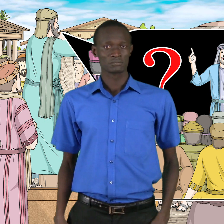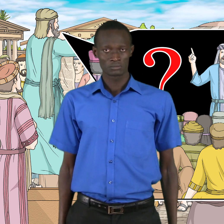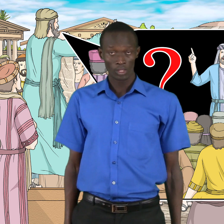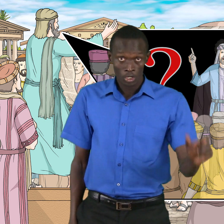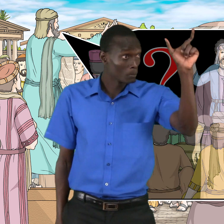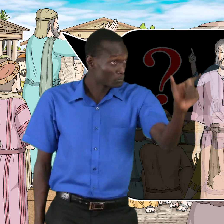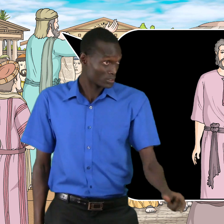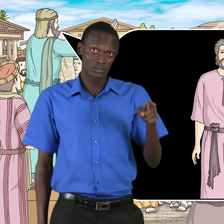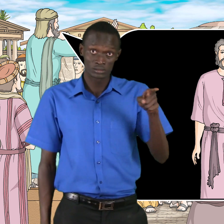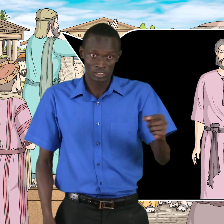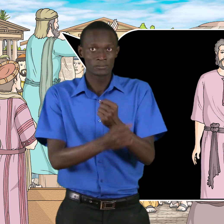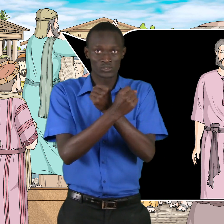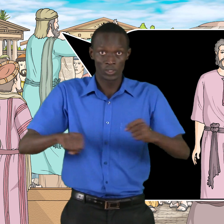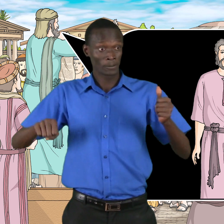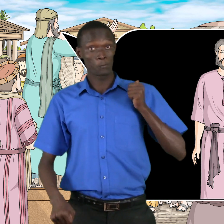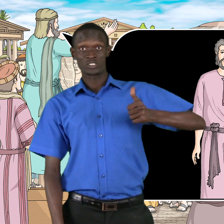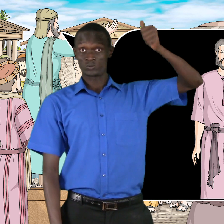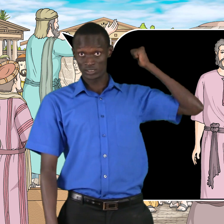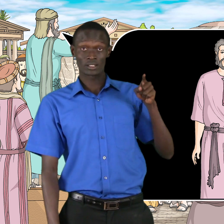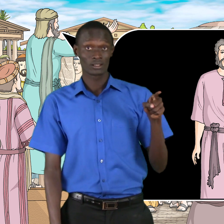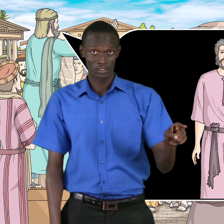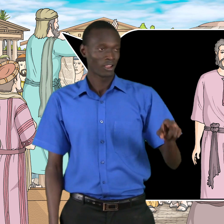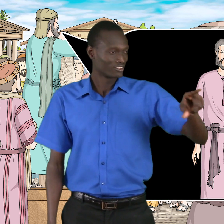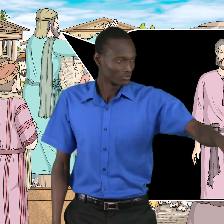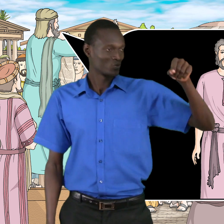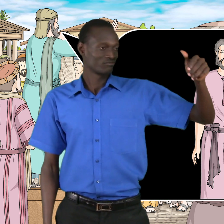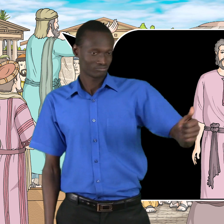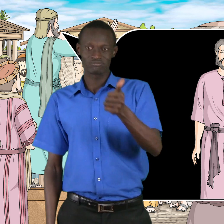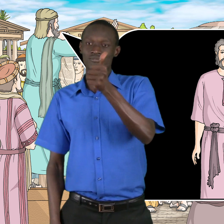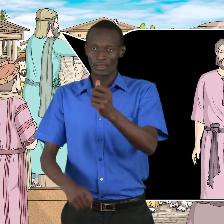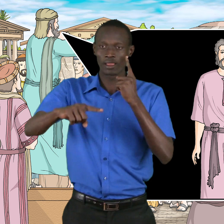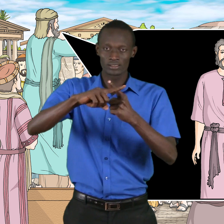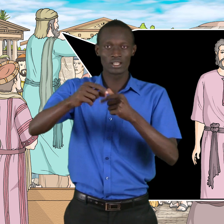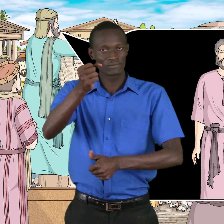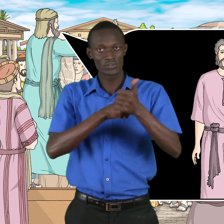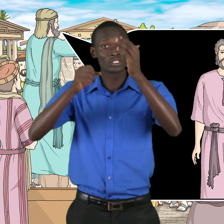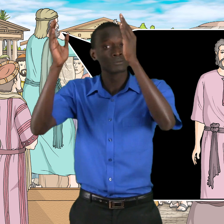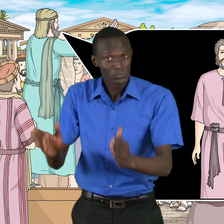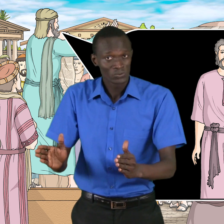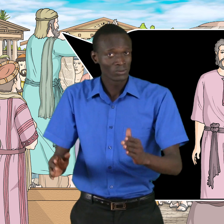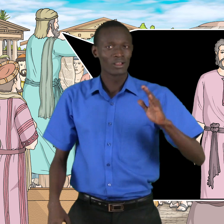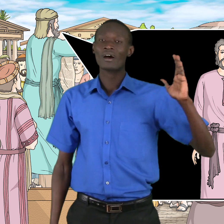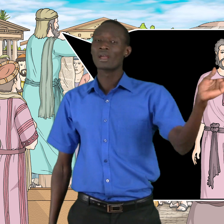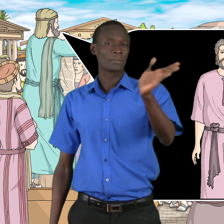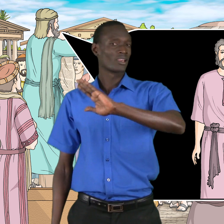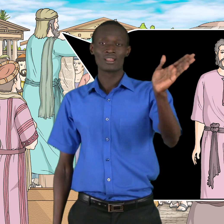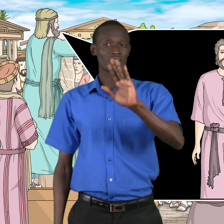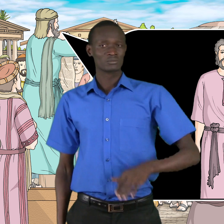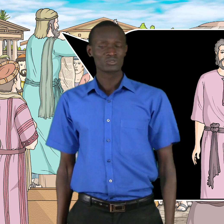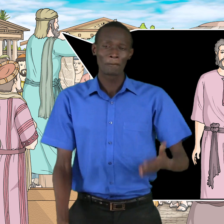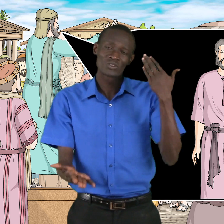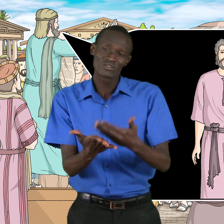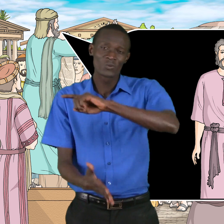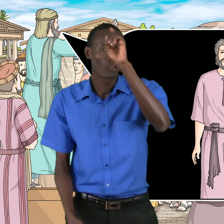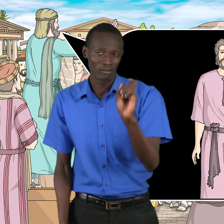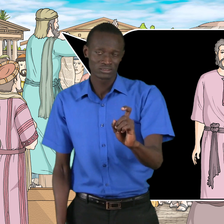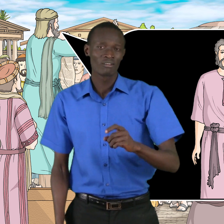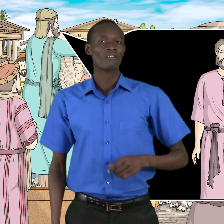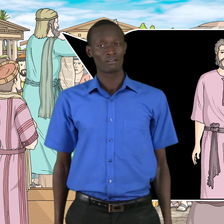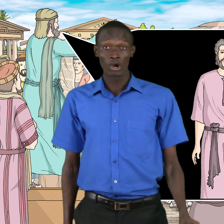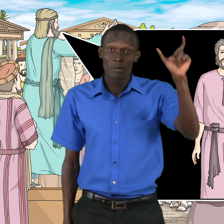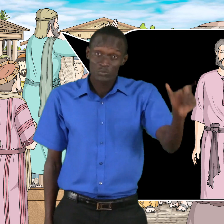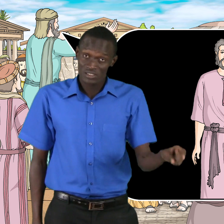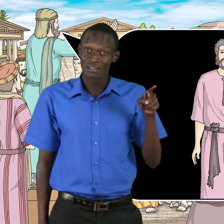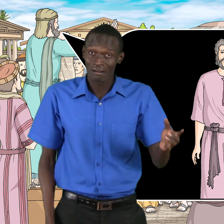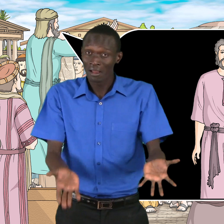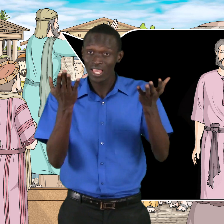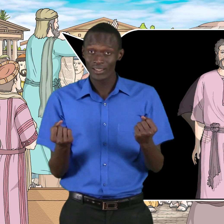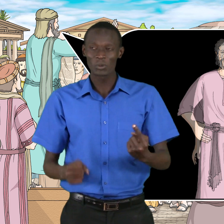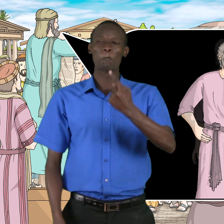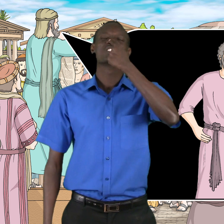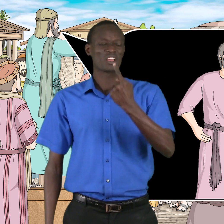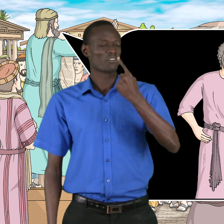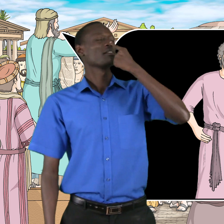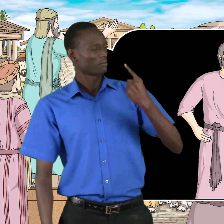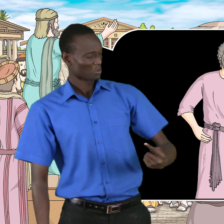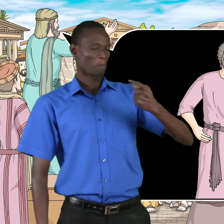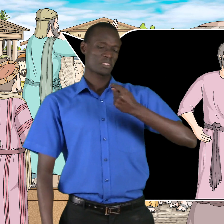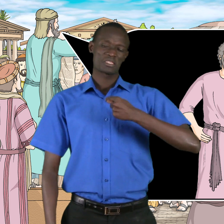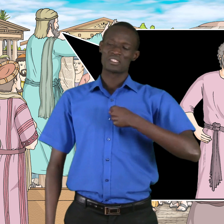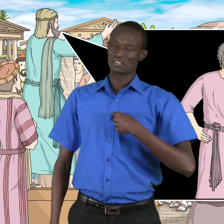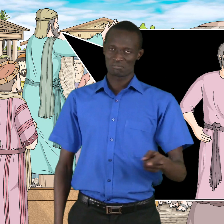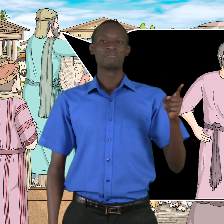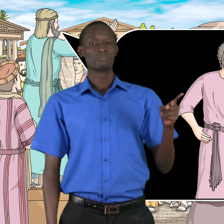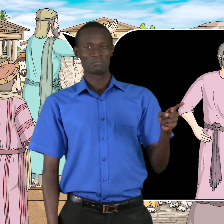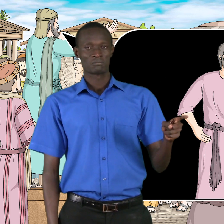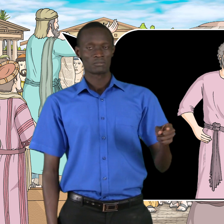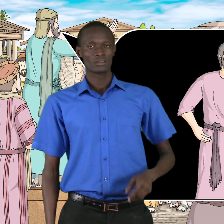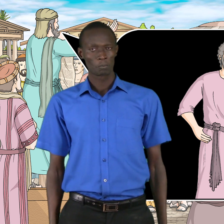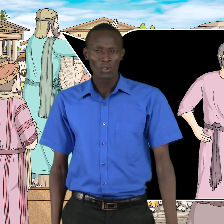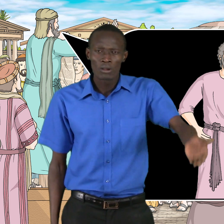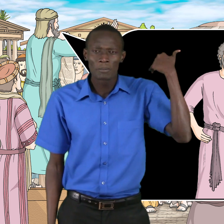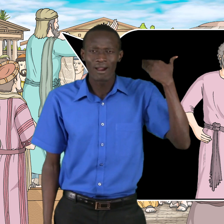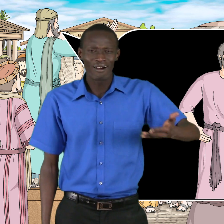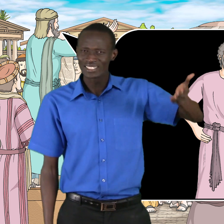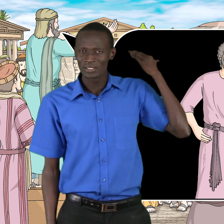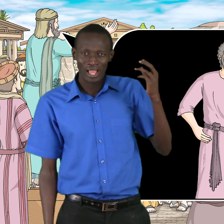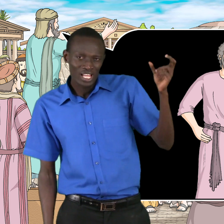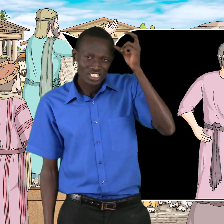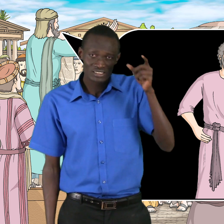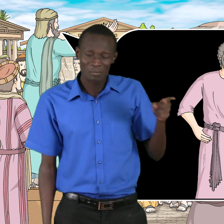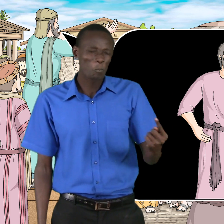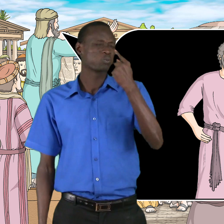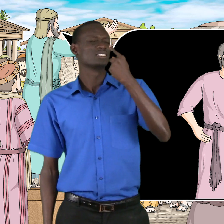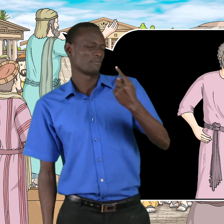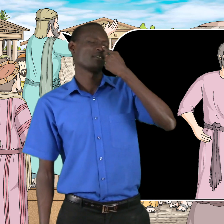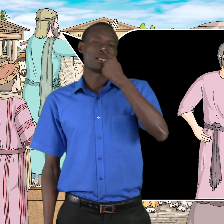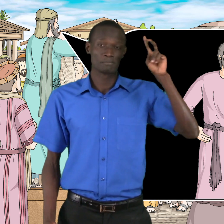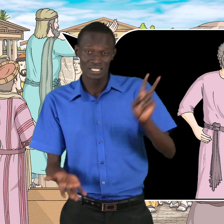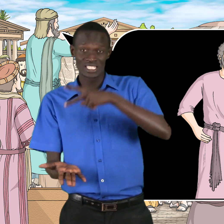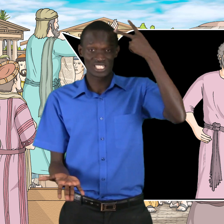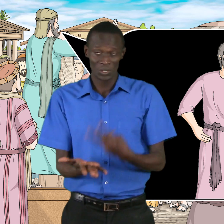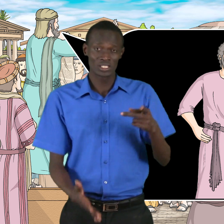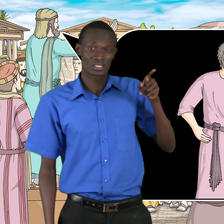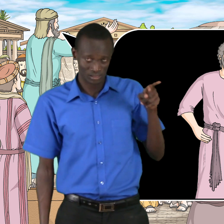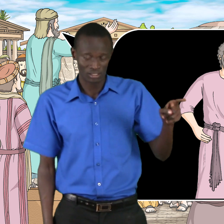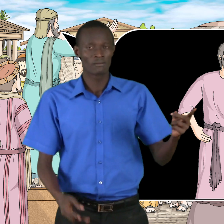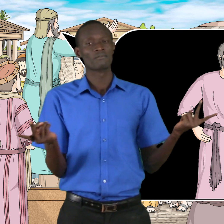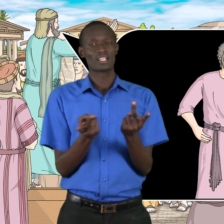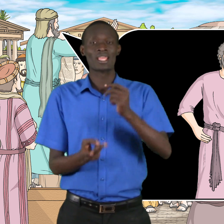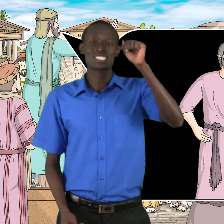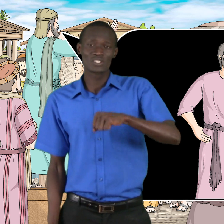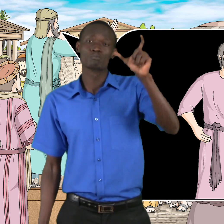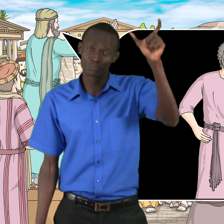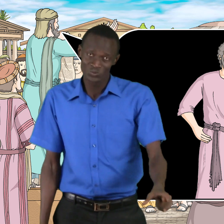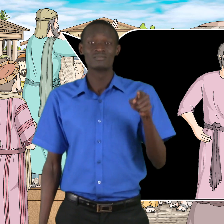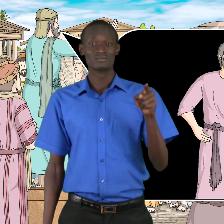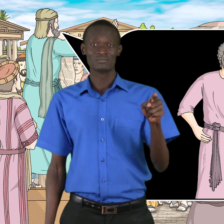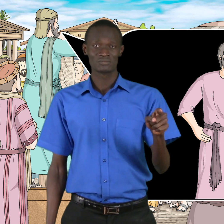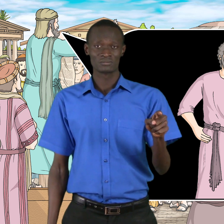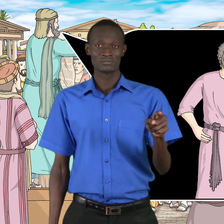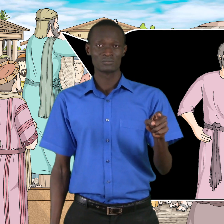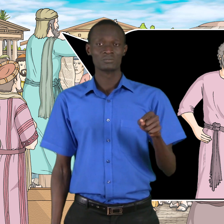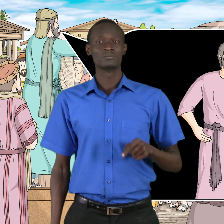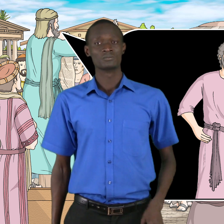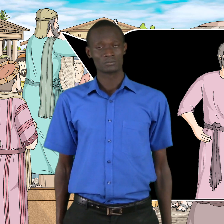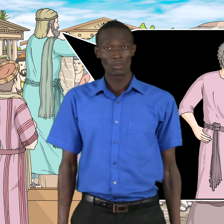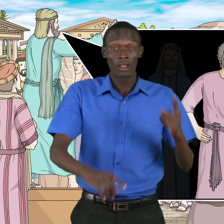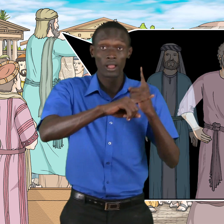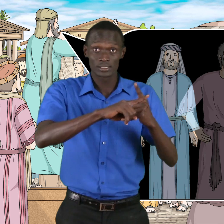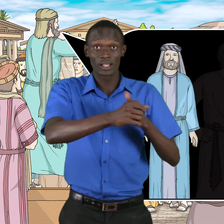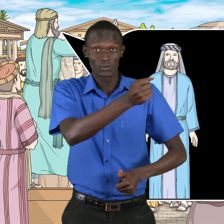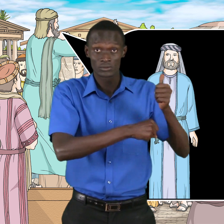He must not be a recent convert, or he may become conceited and fall under the same condemnation as the devil.